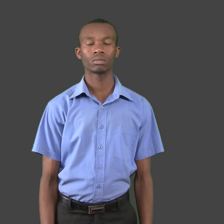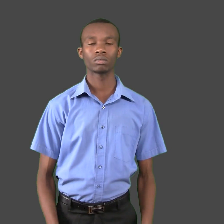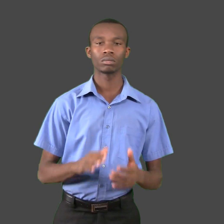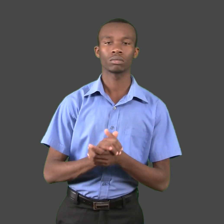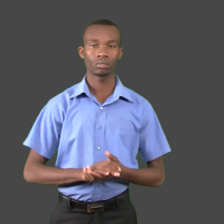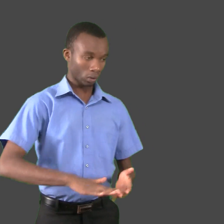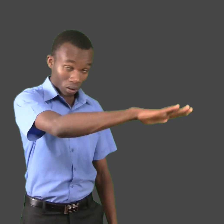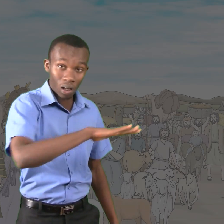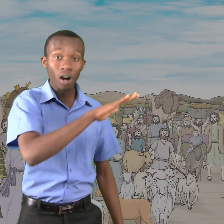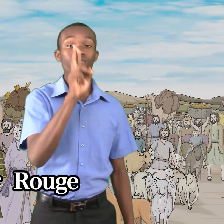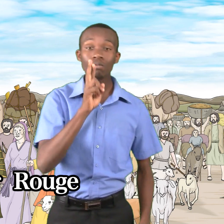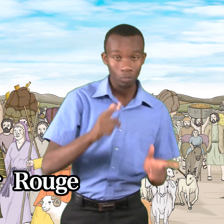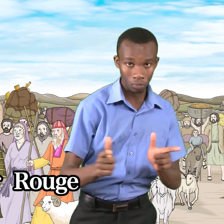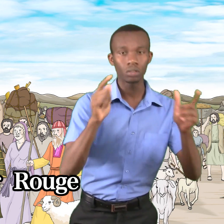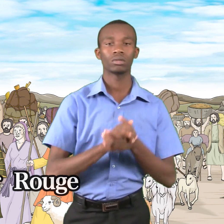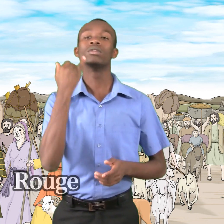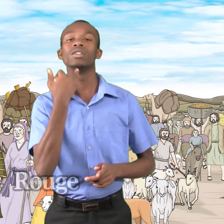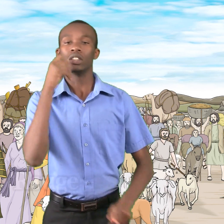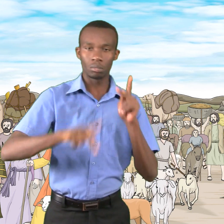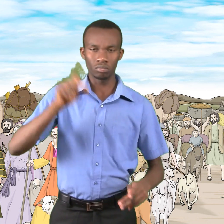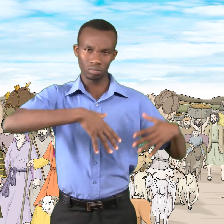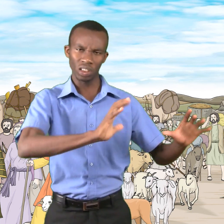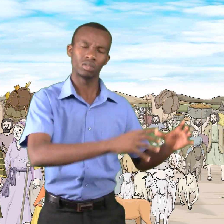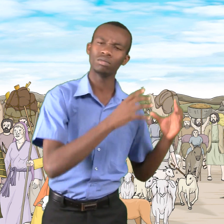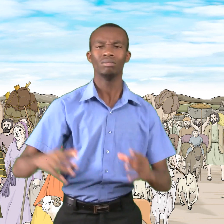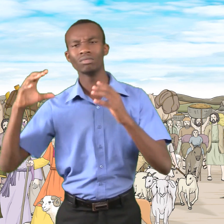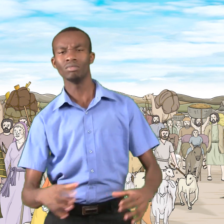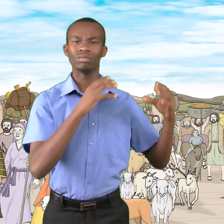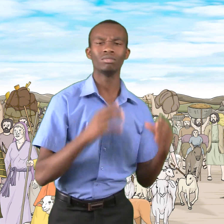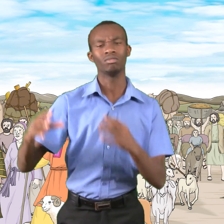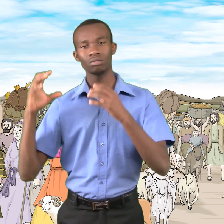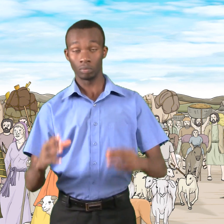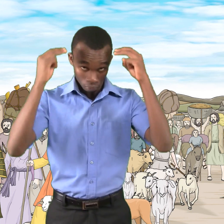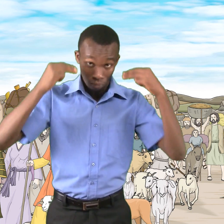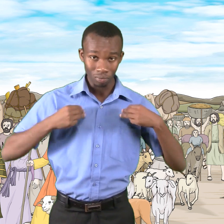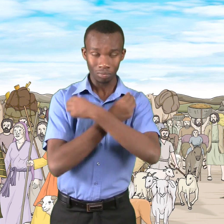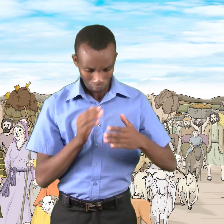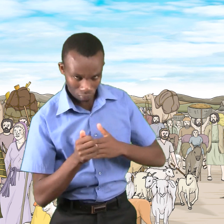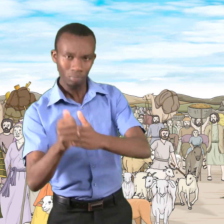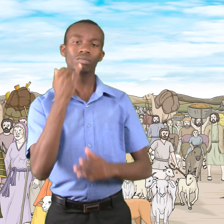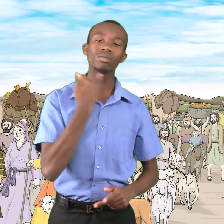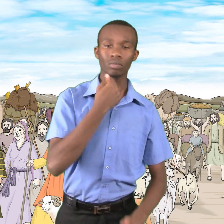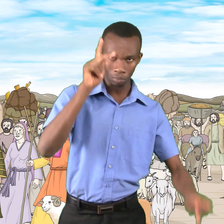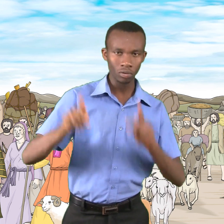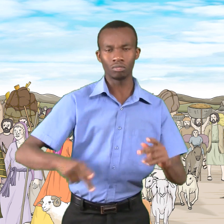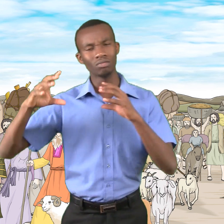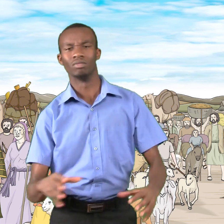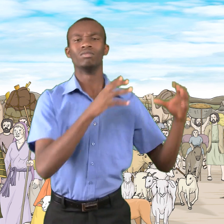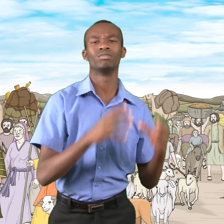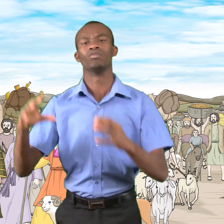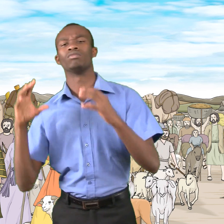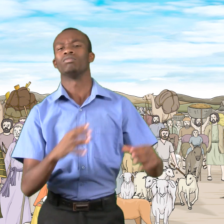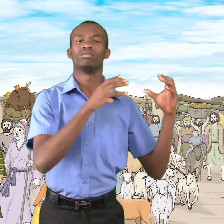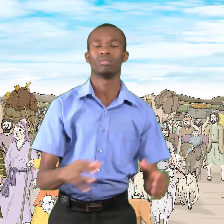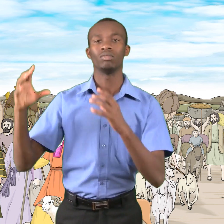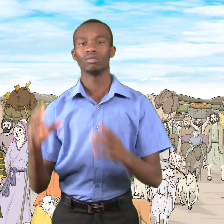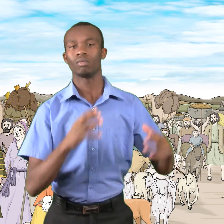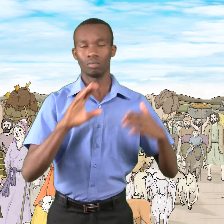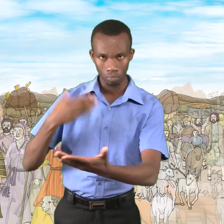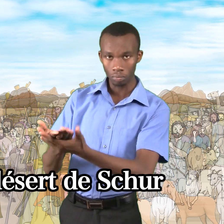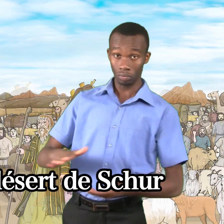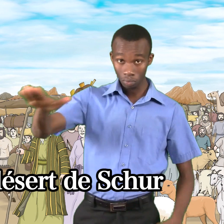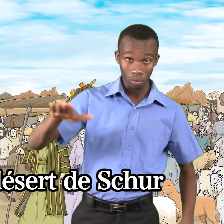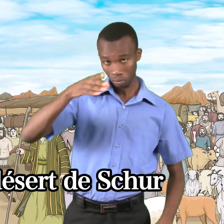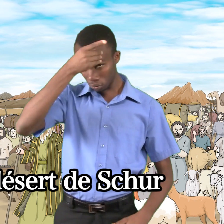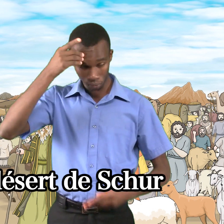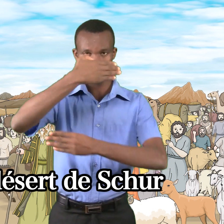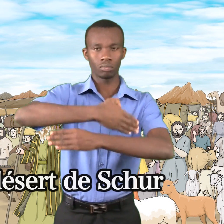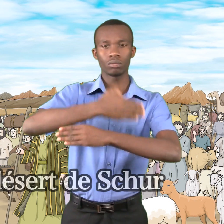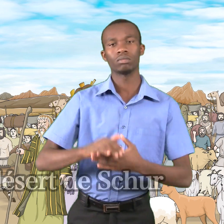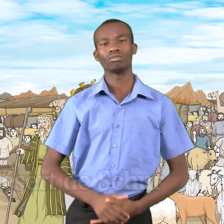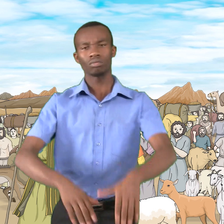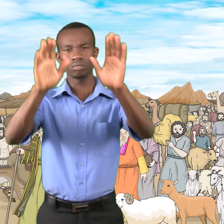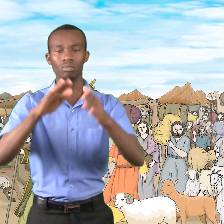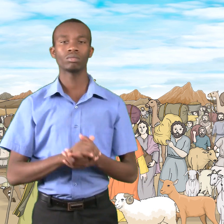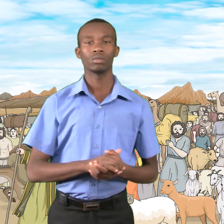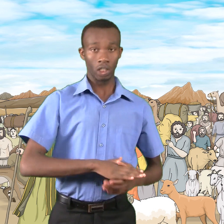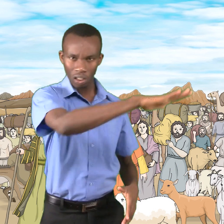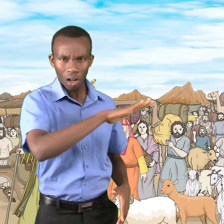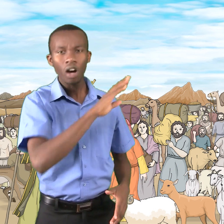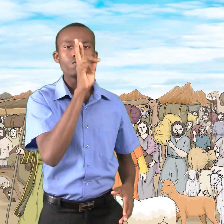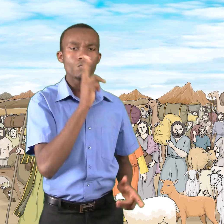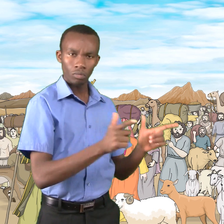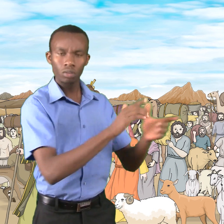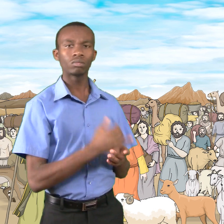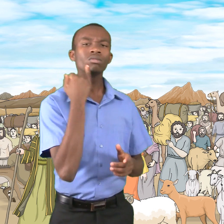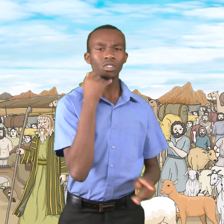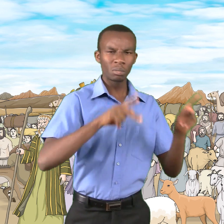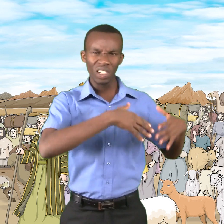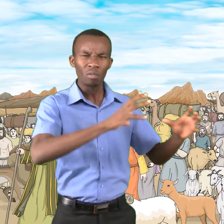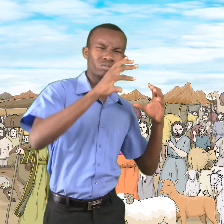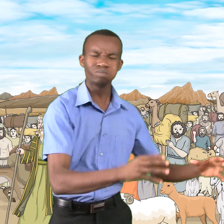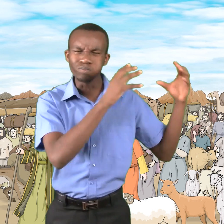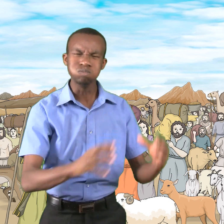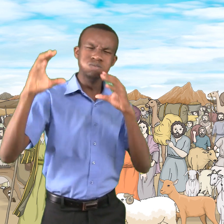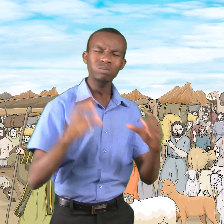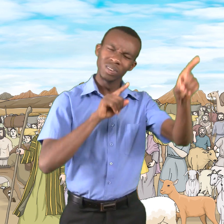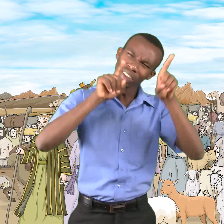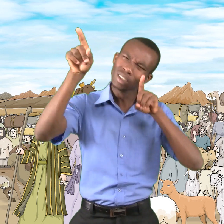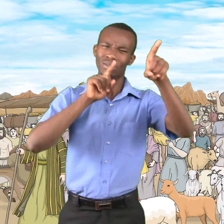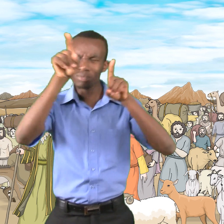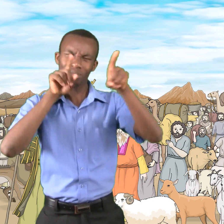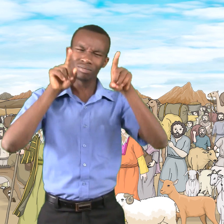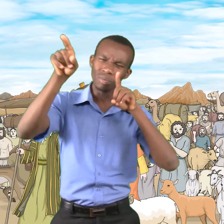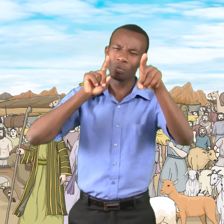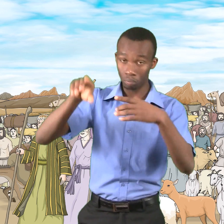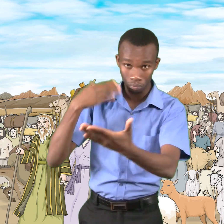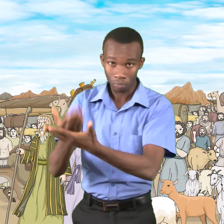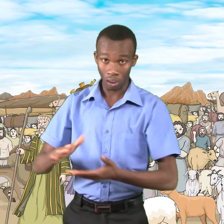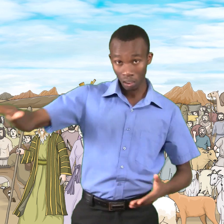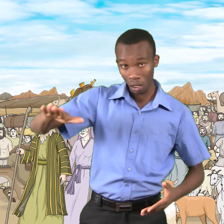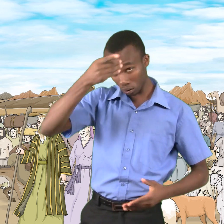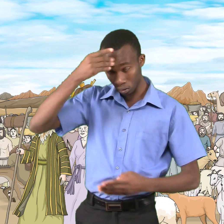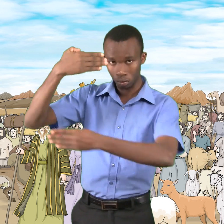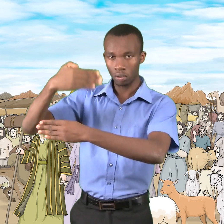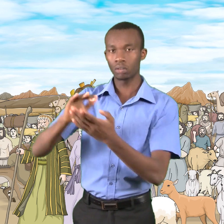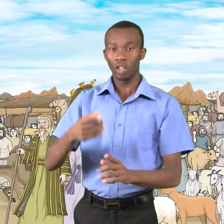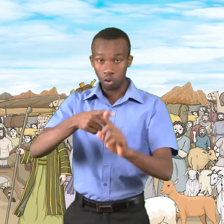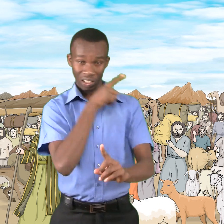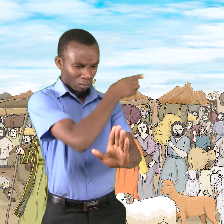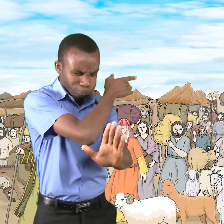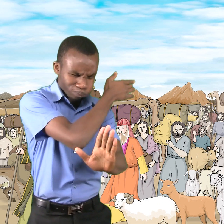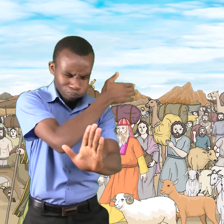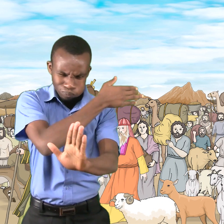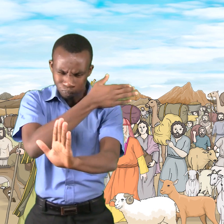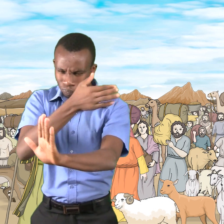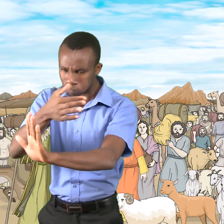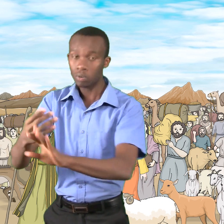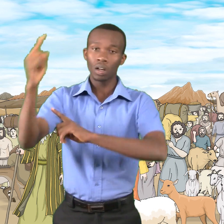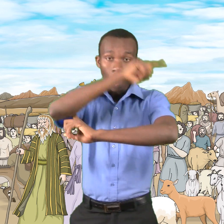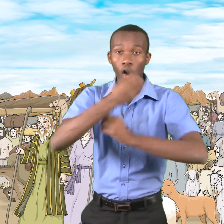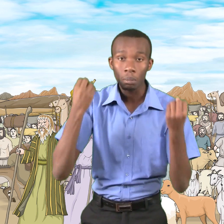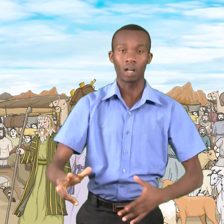Then Moses led Israel from the Red Sea, and they went out into the Desert of Shur.